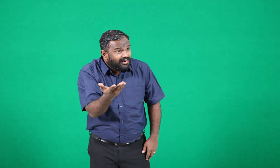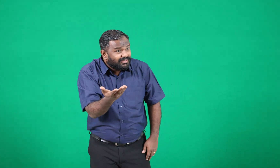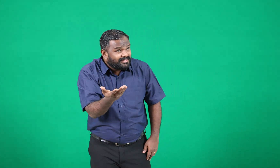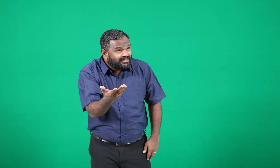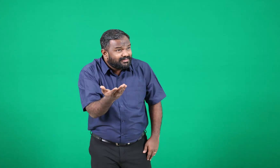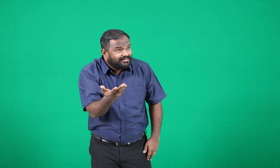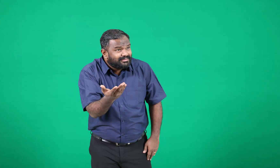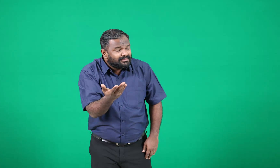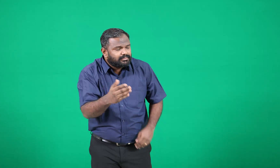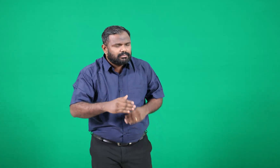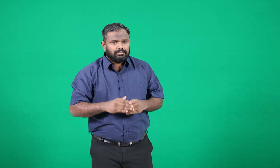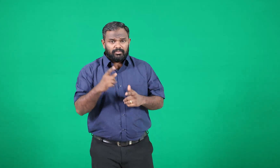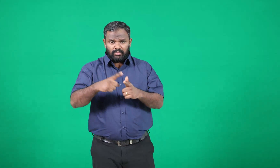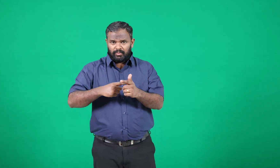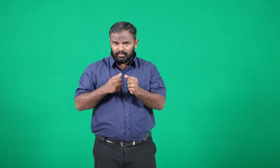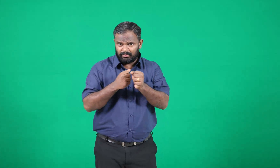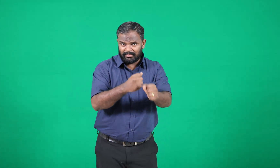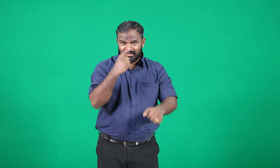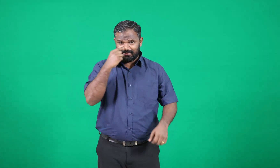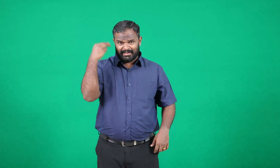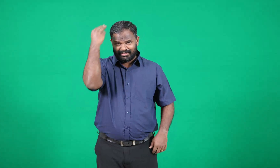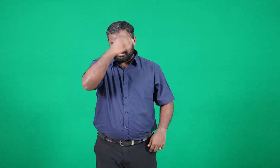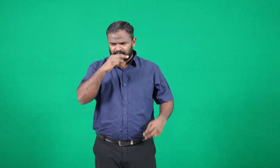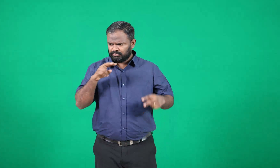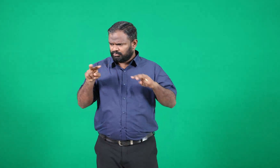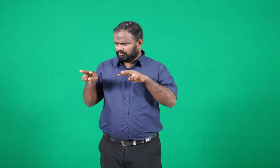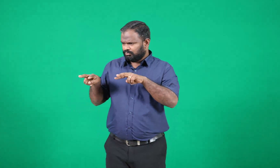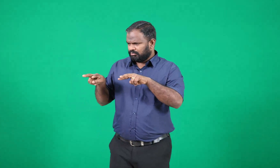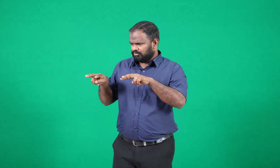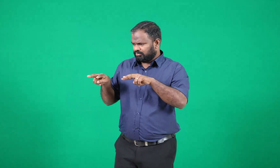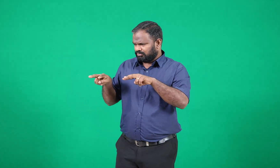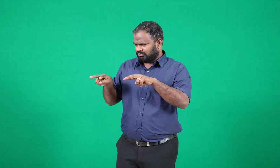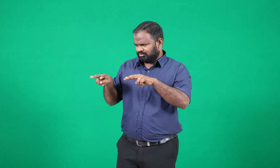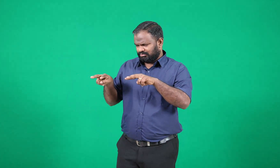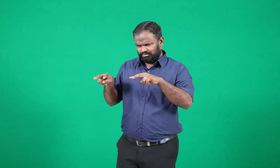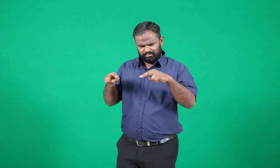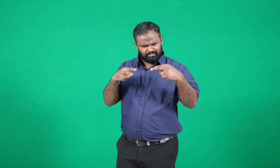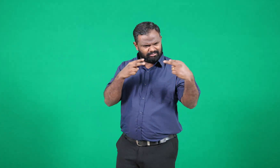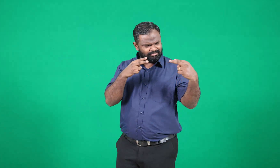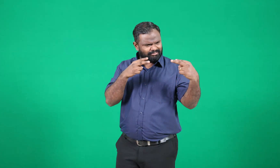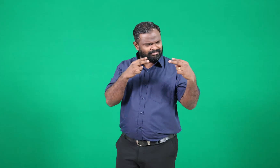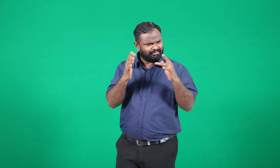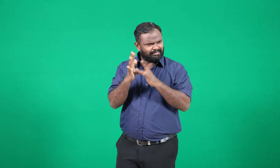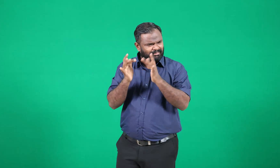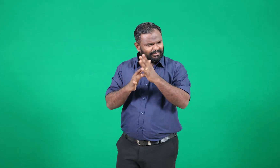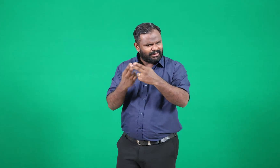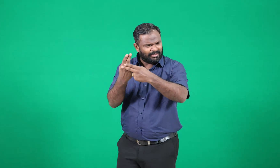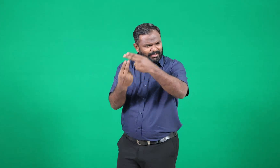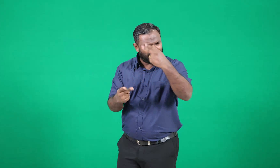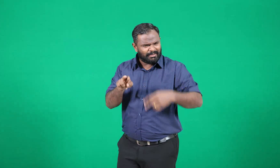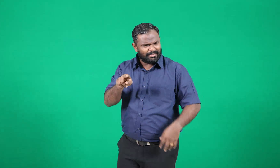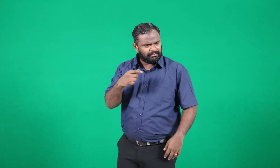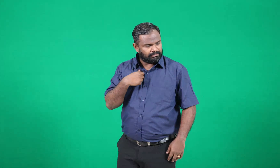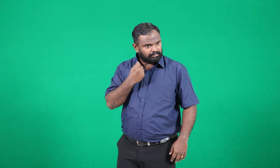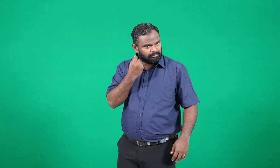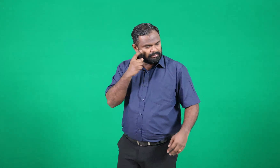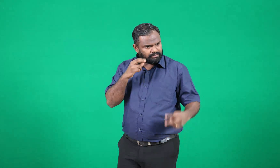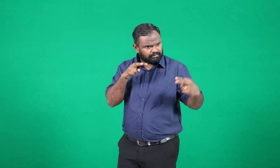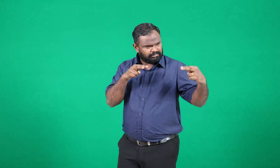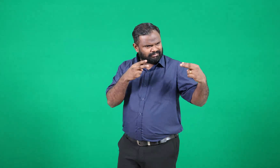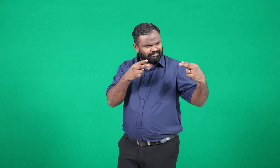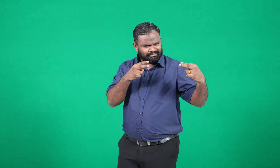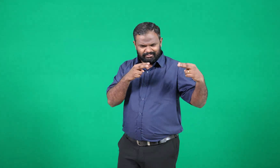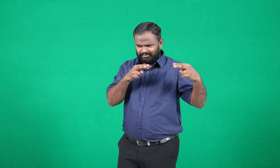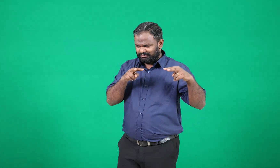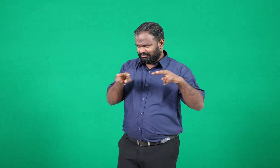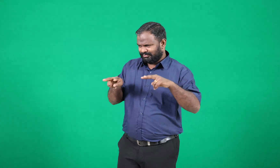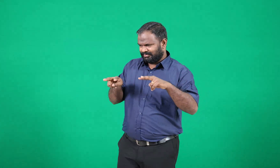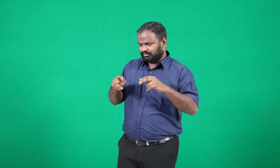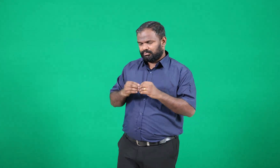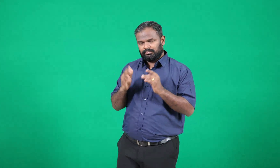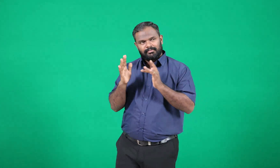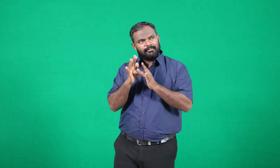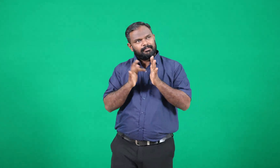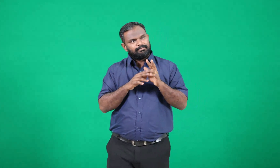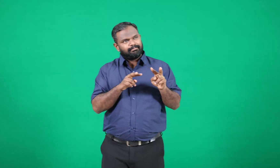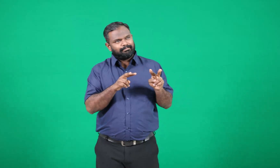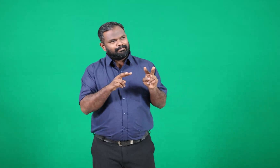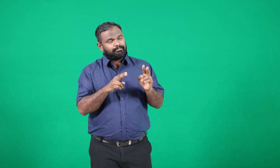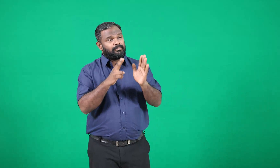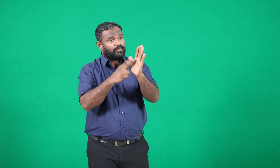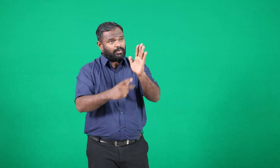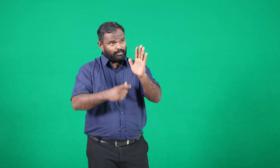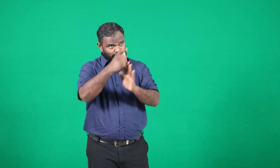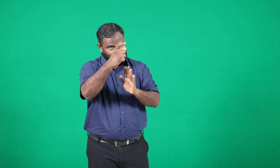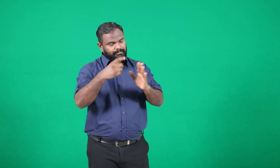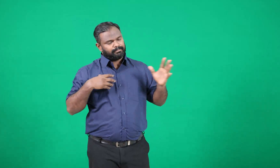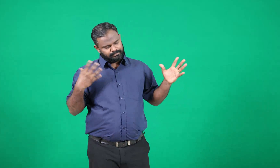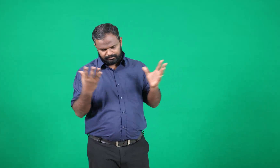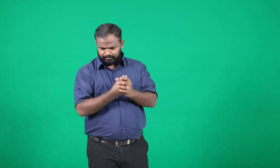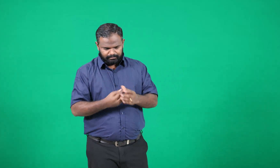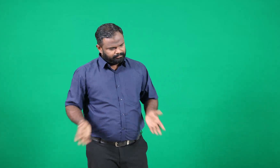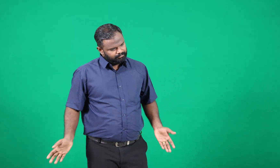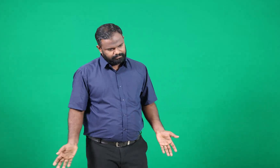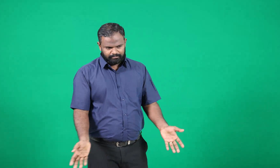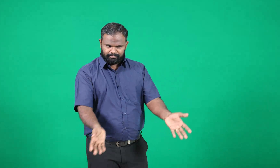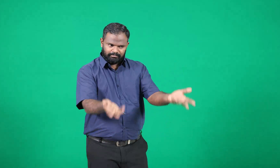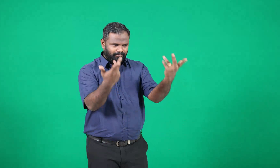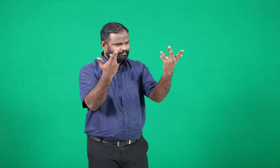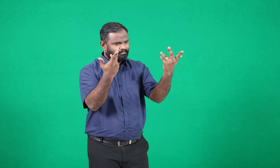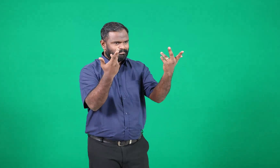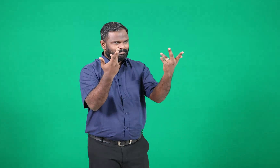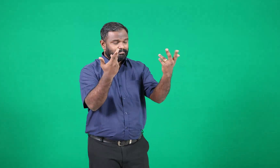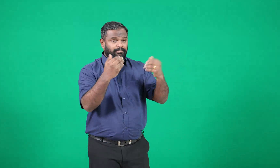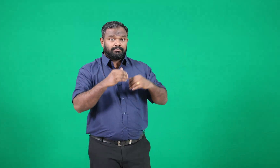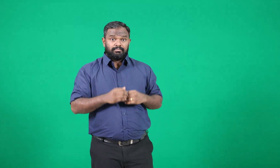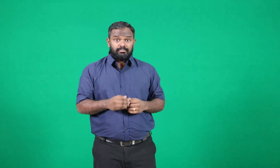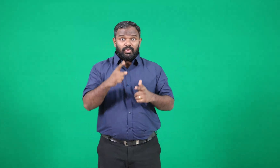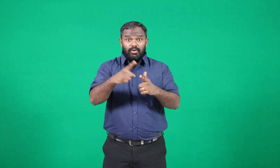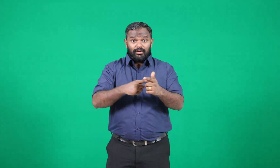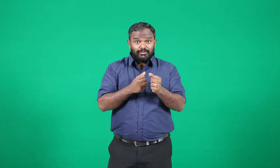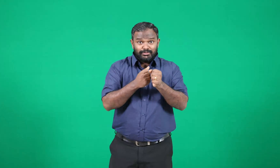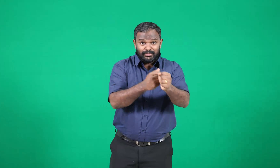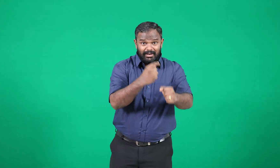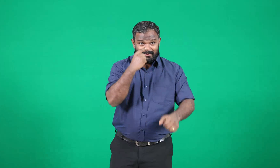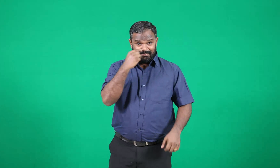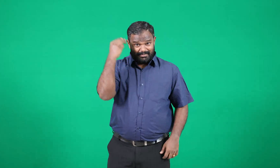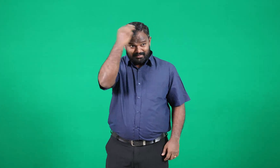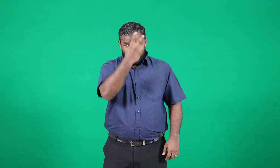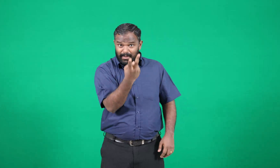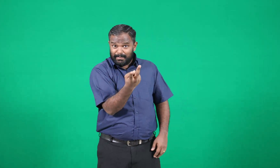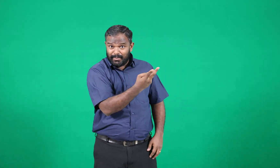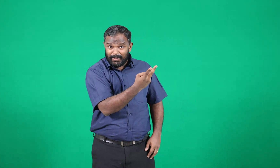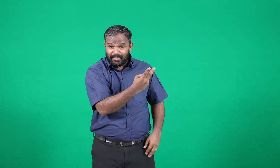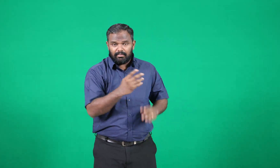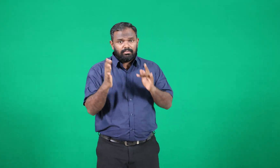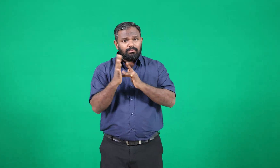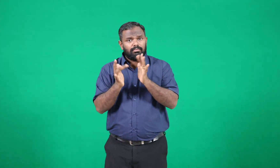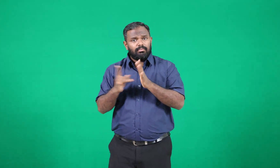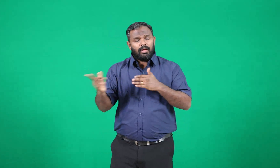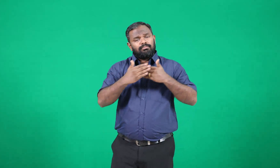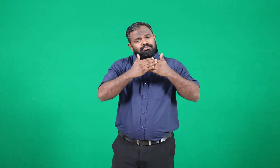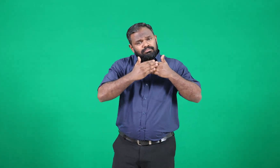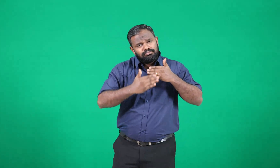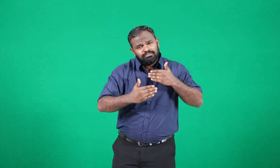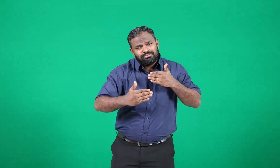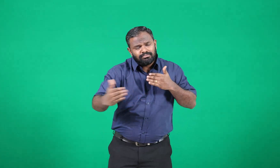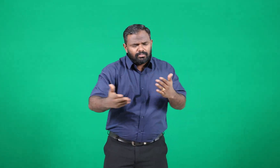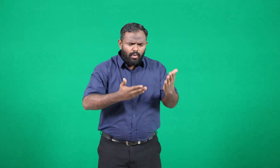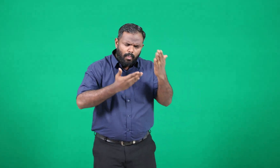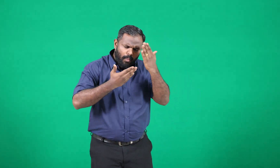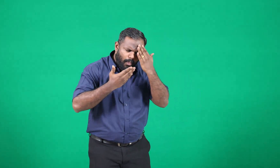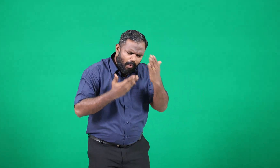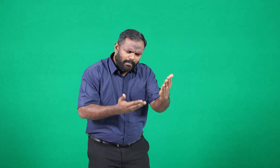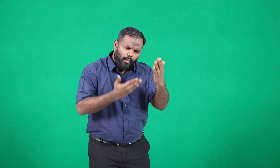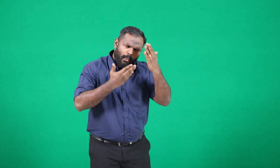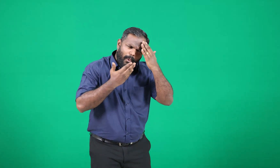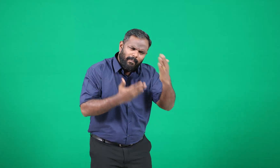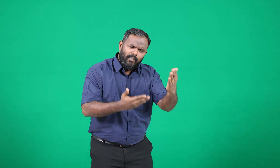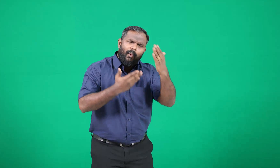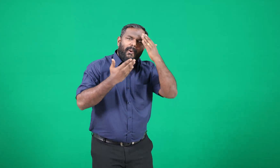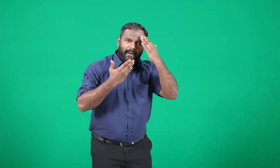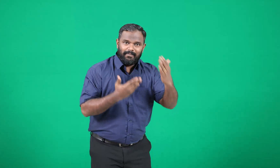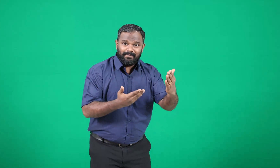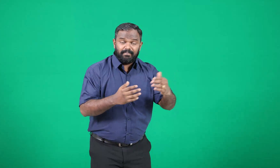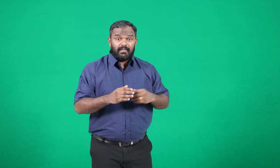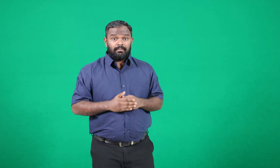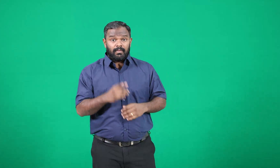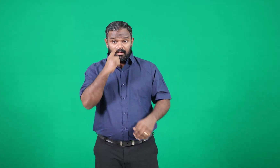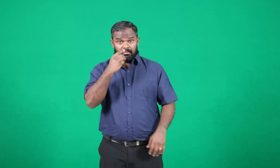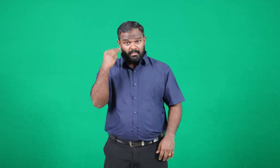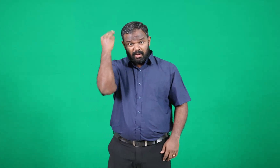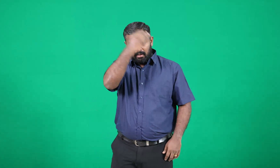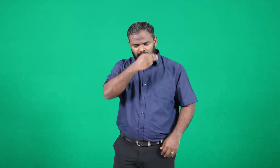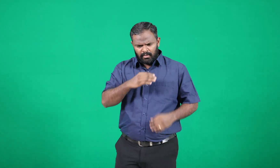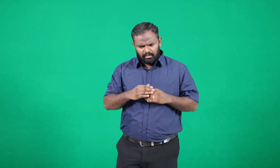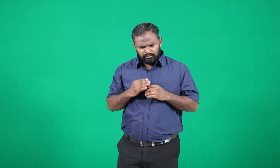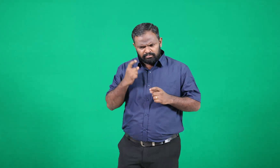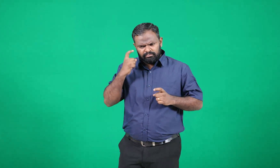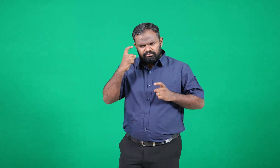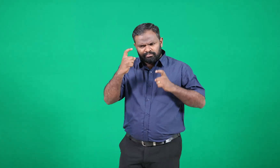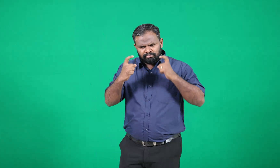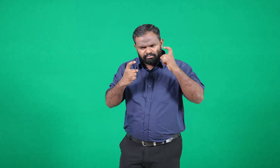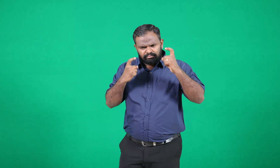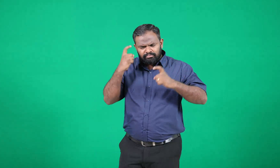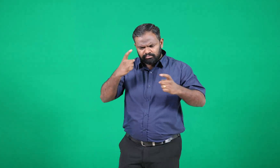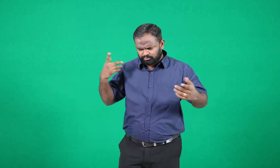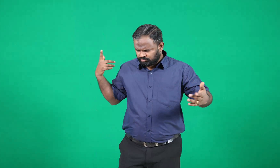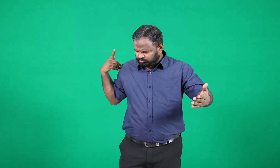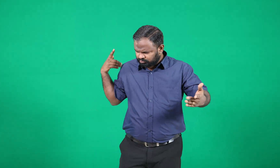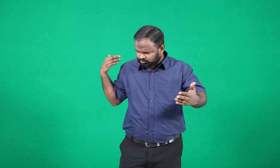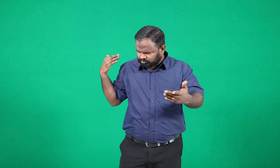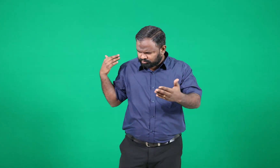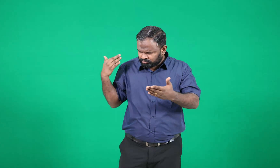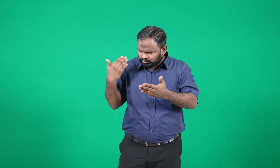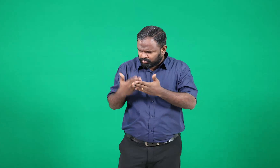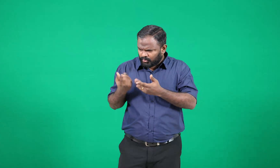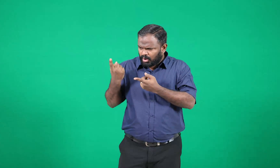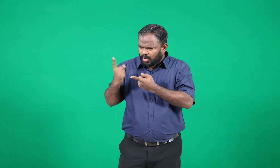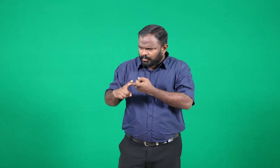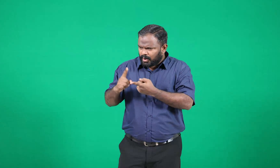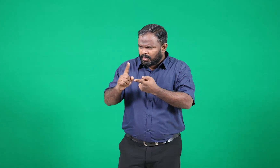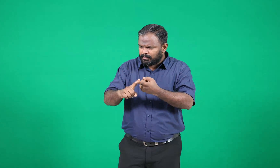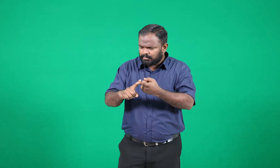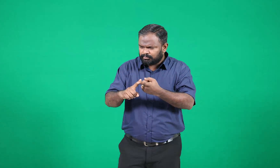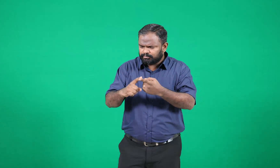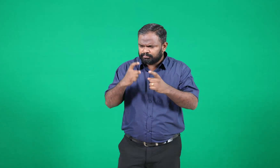But they did not understand the statement He was making to them. Then He went down to Nazareth with them and was obedient to them.